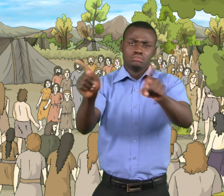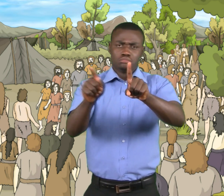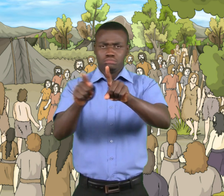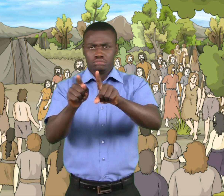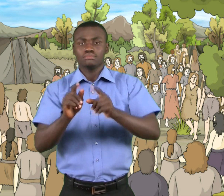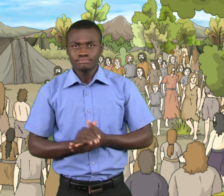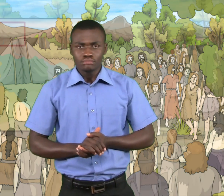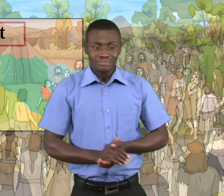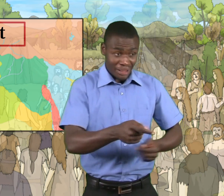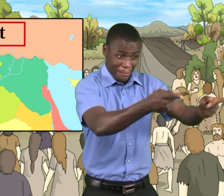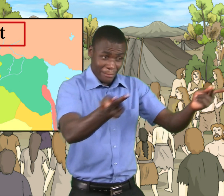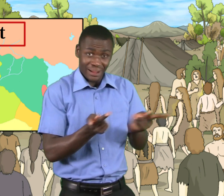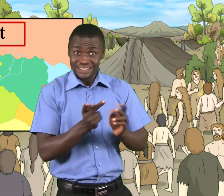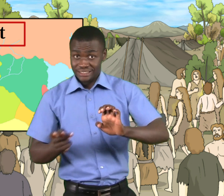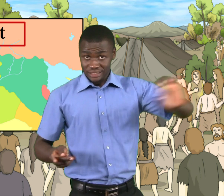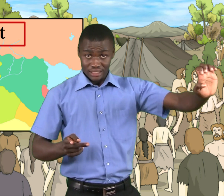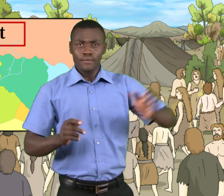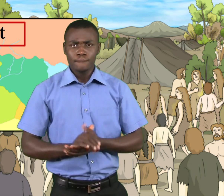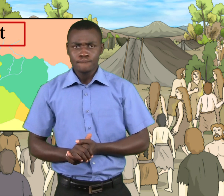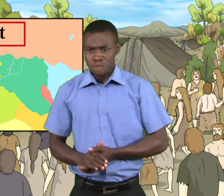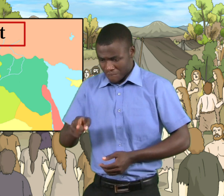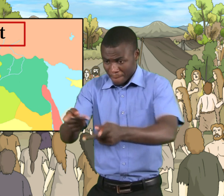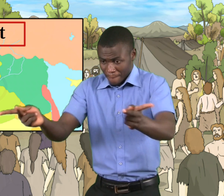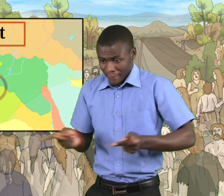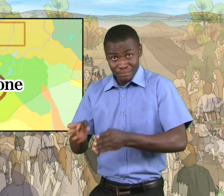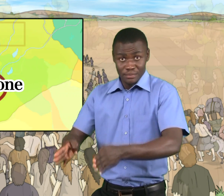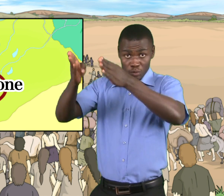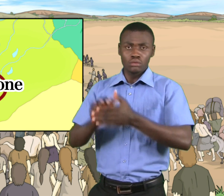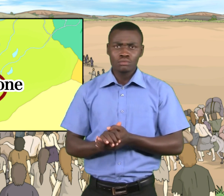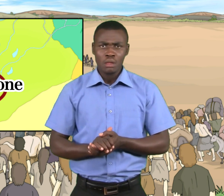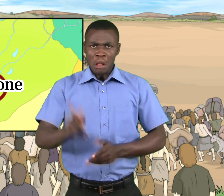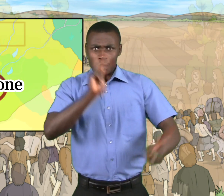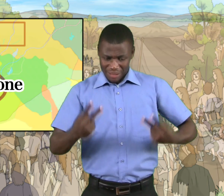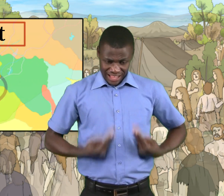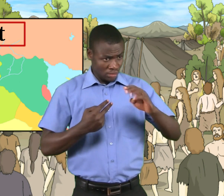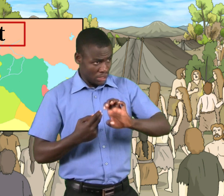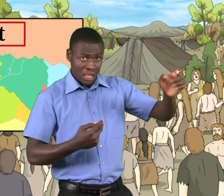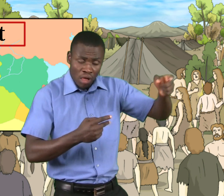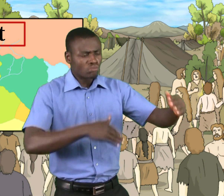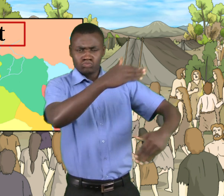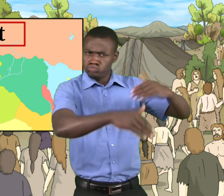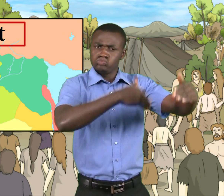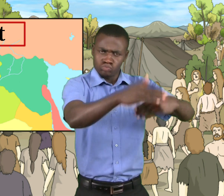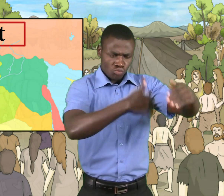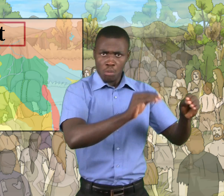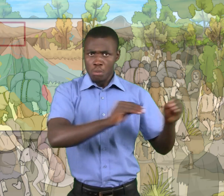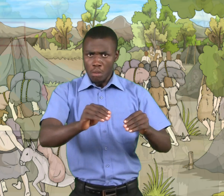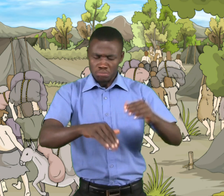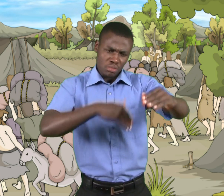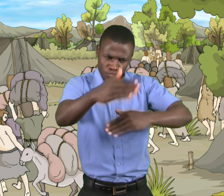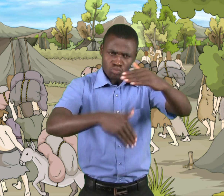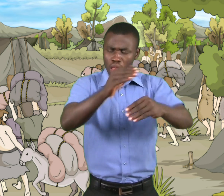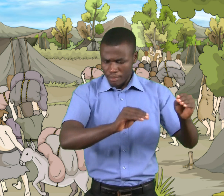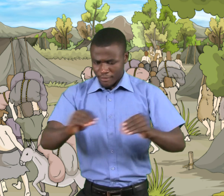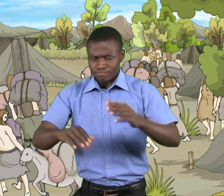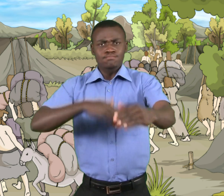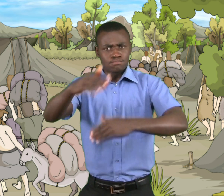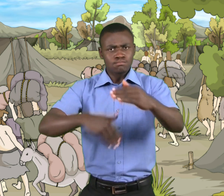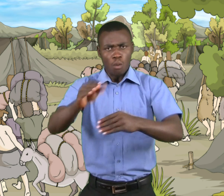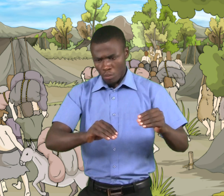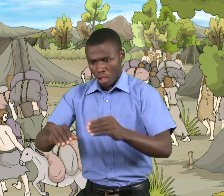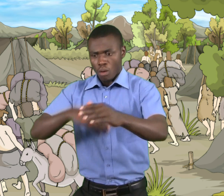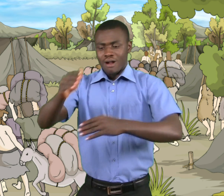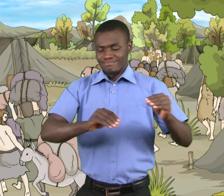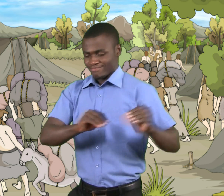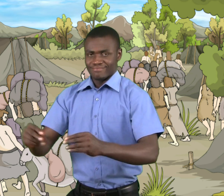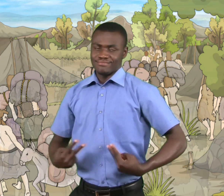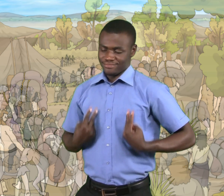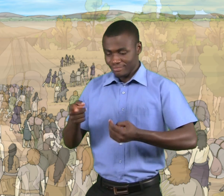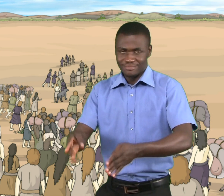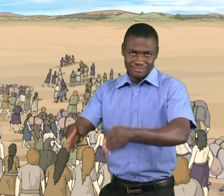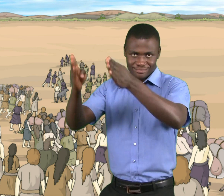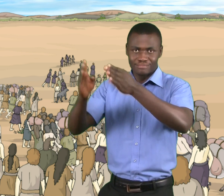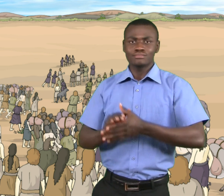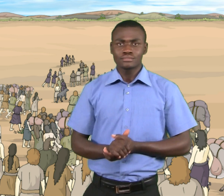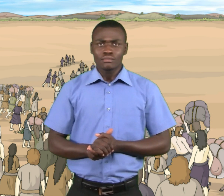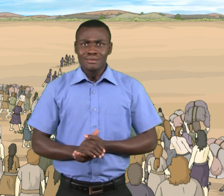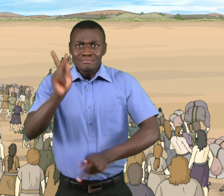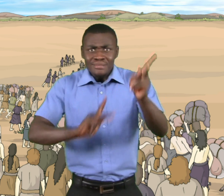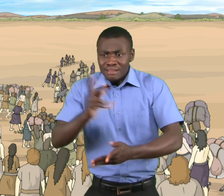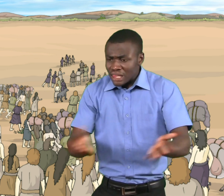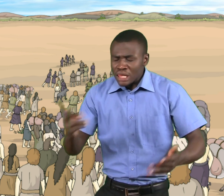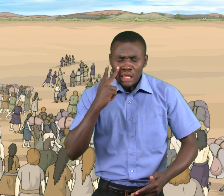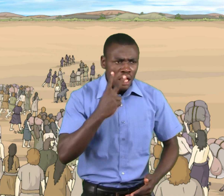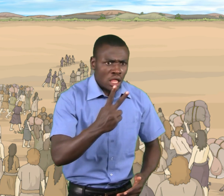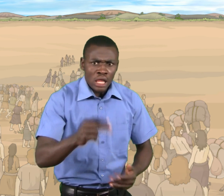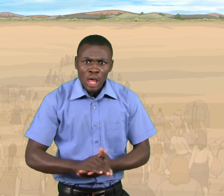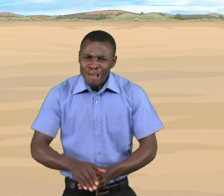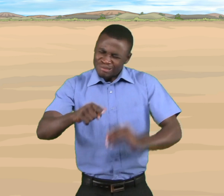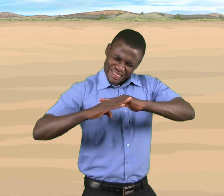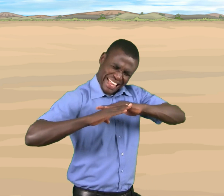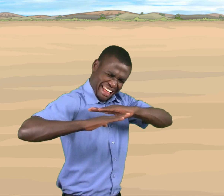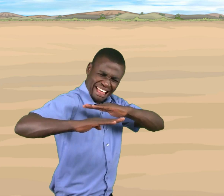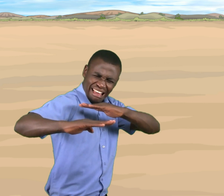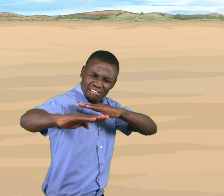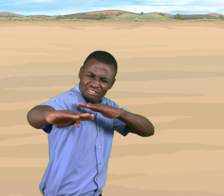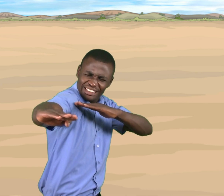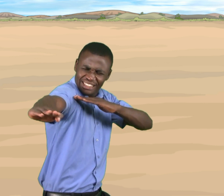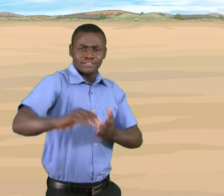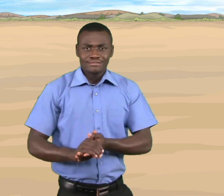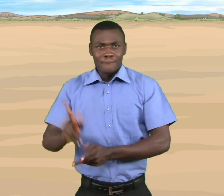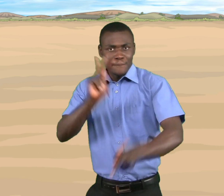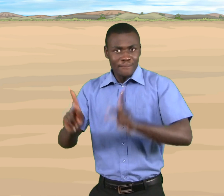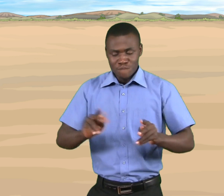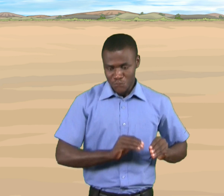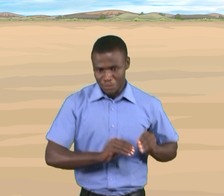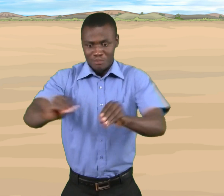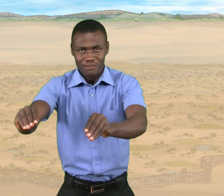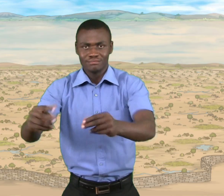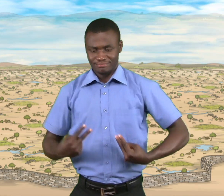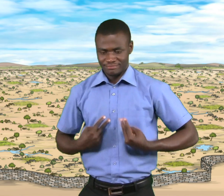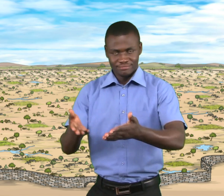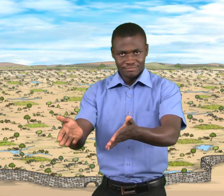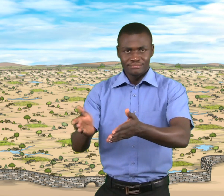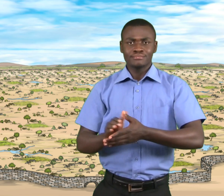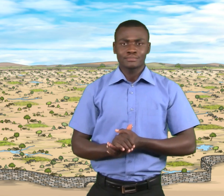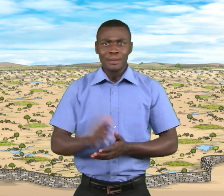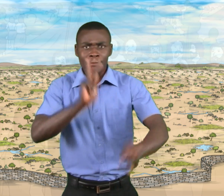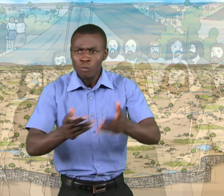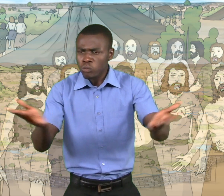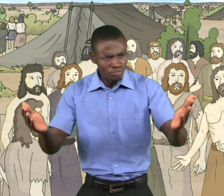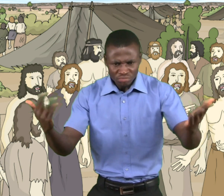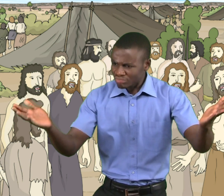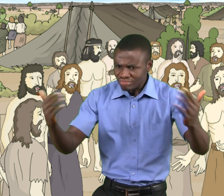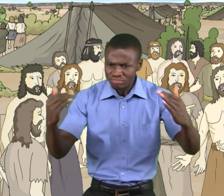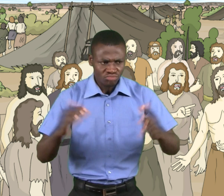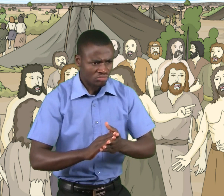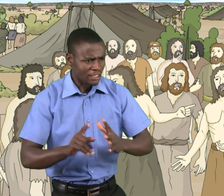And as people journeyed eastward, they found a plain in the land of Shinar and settled there.